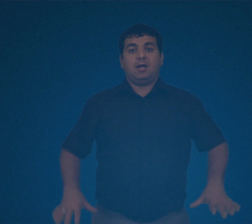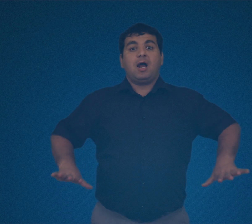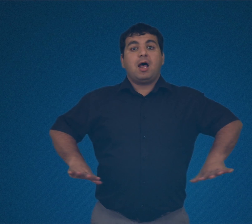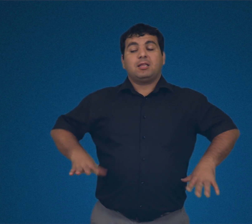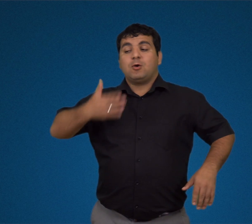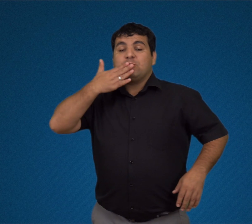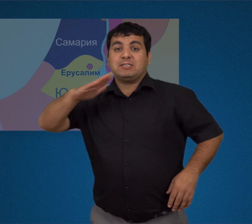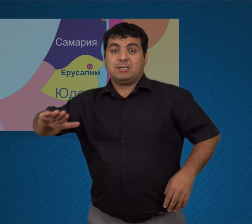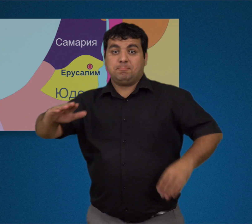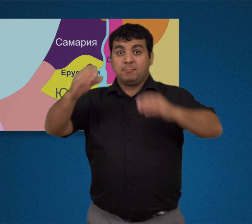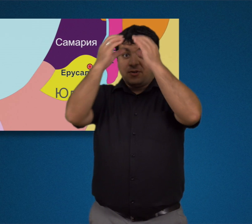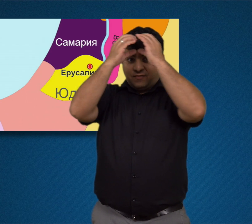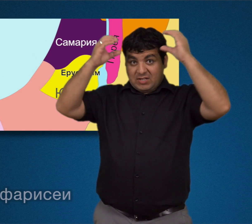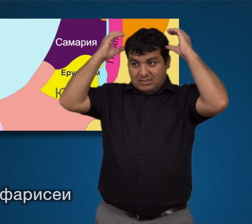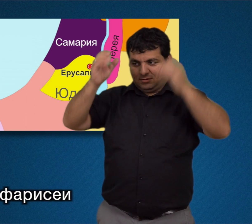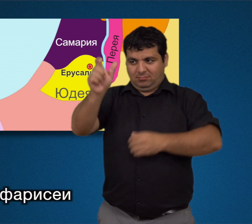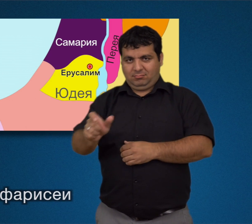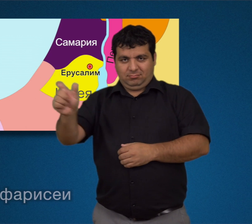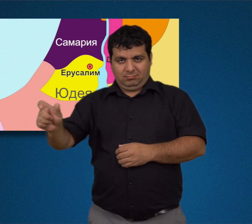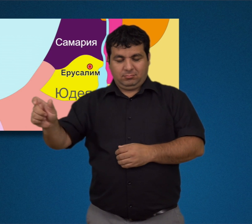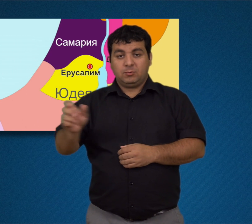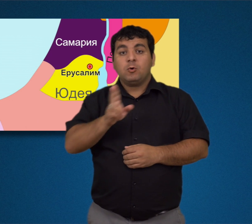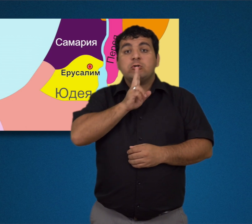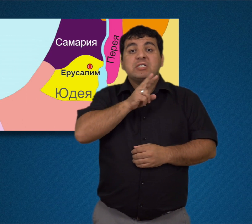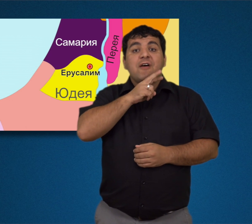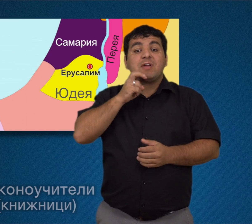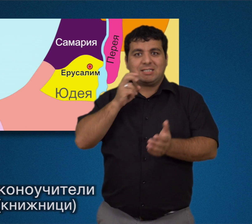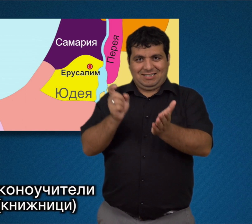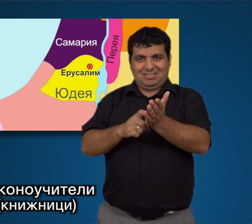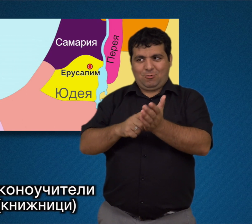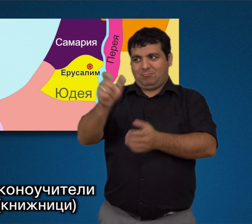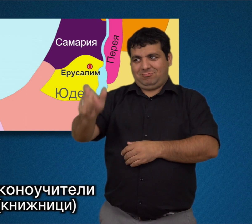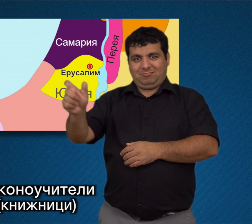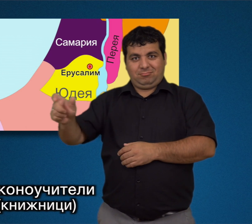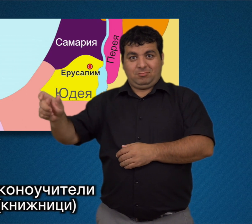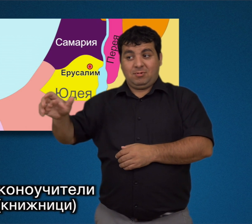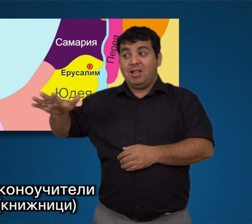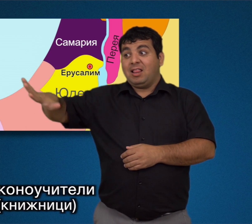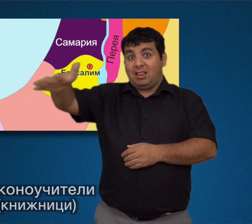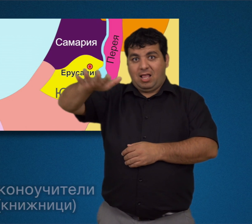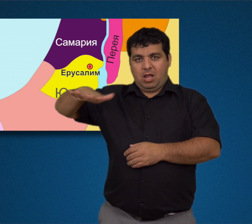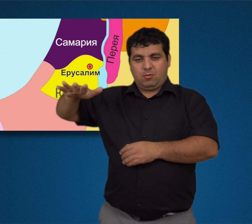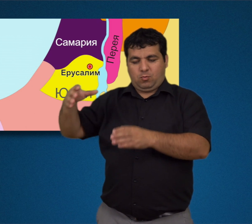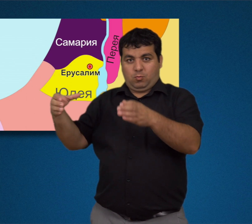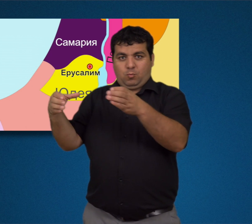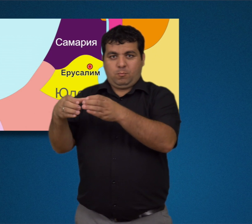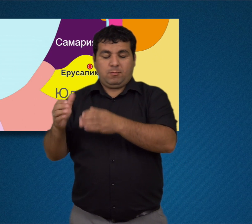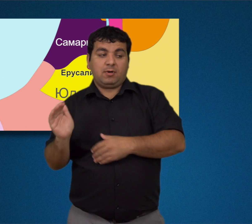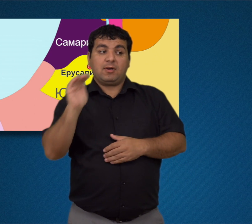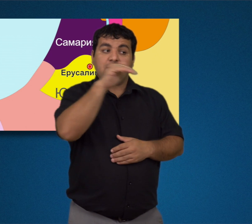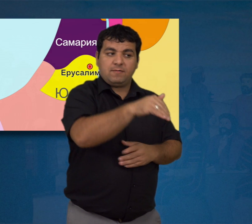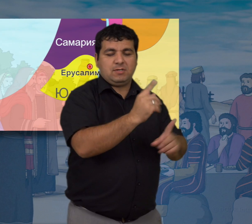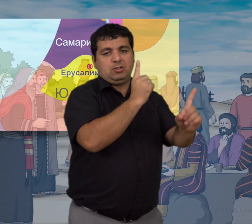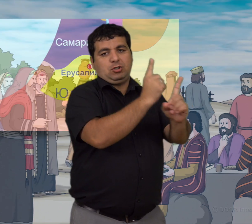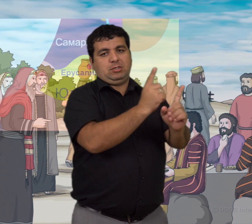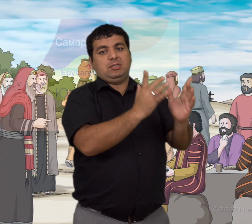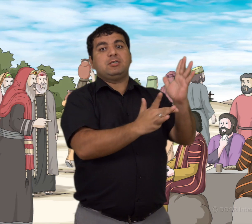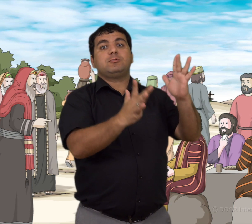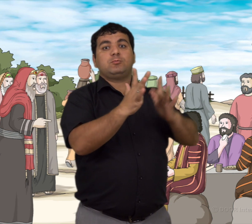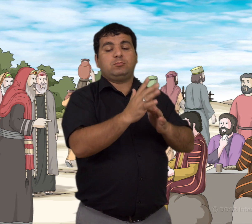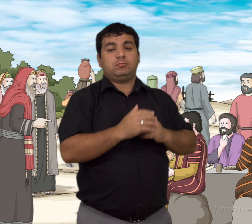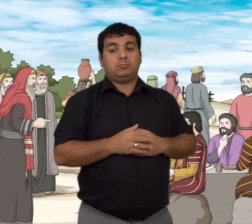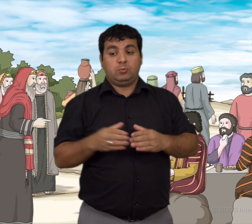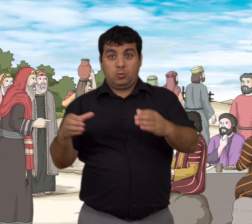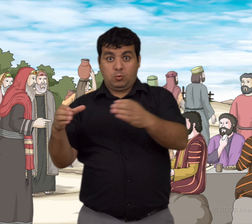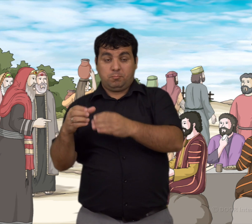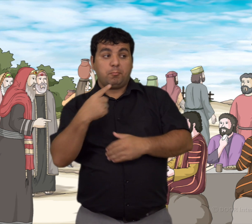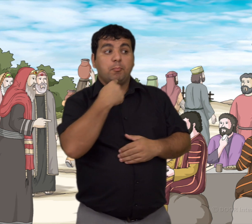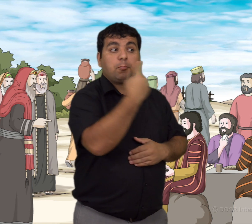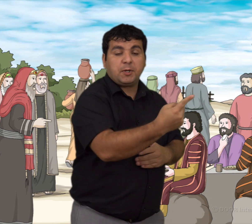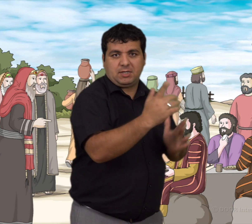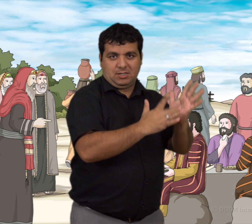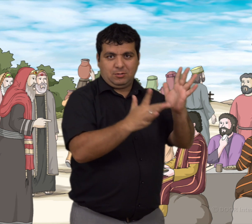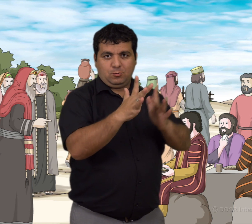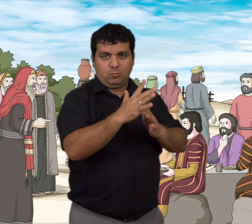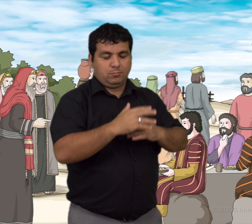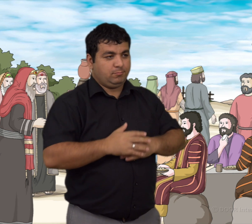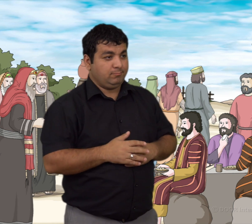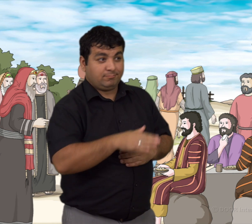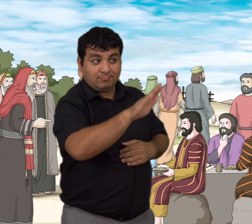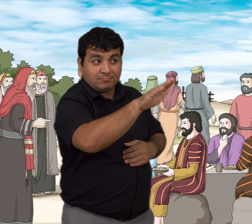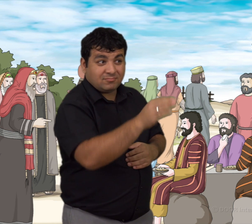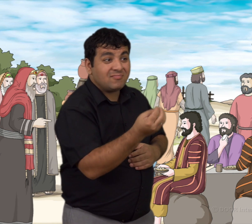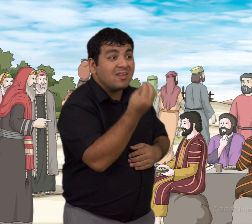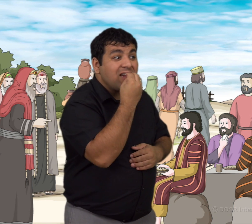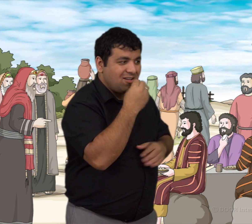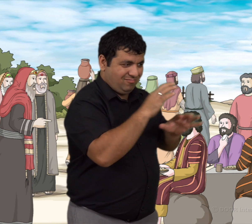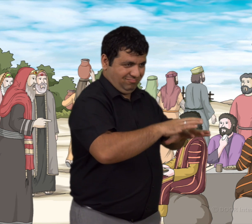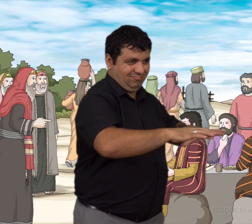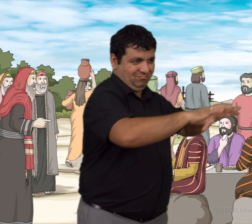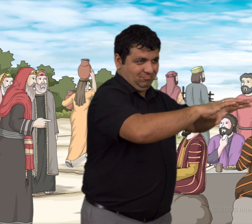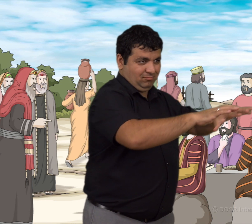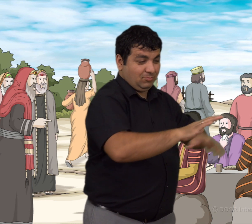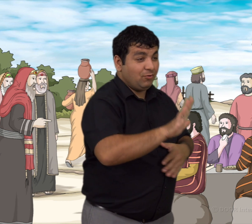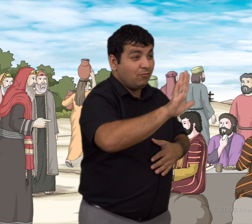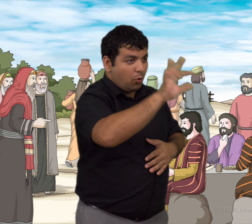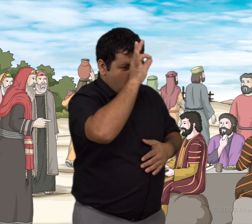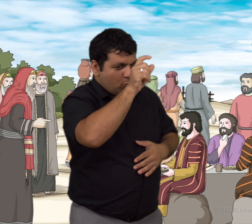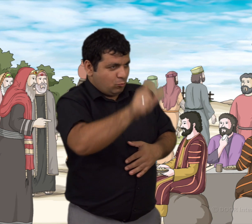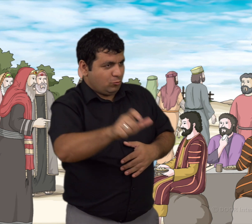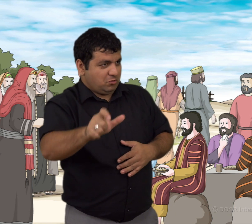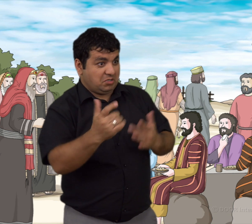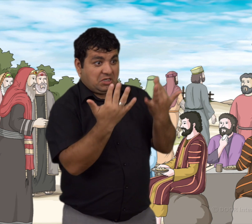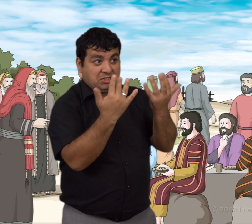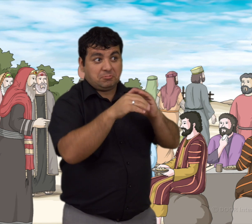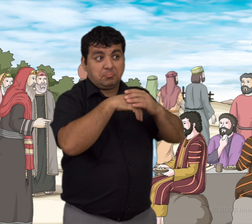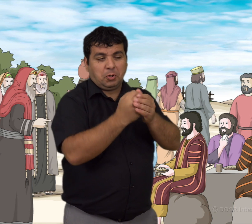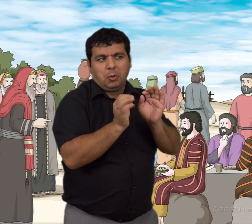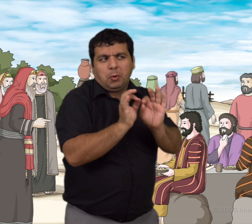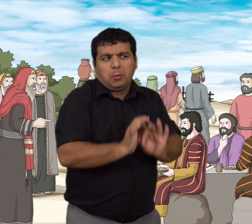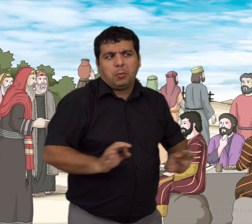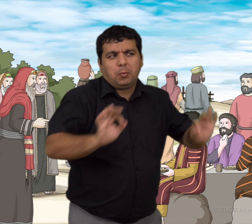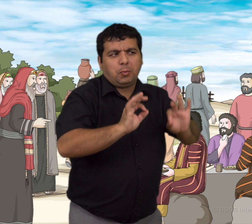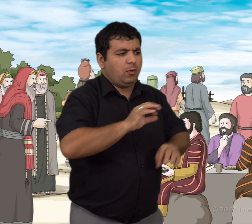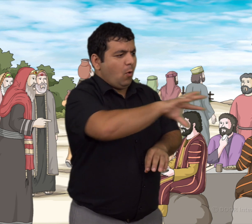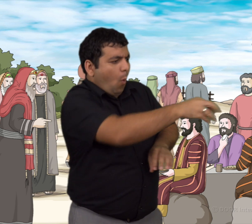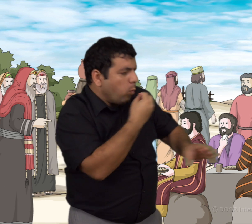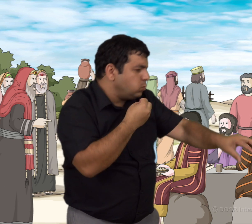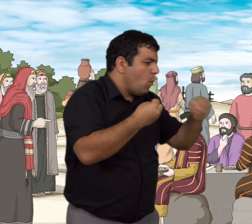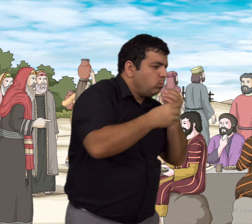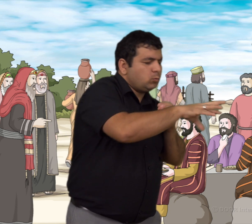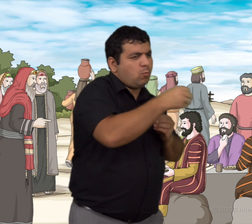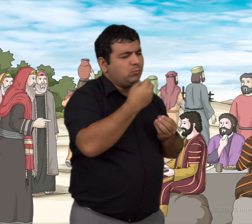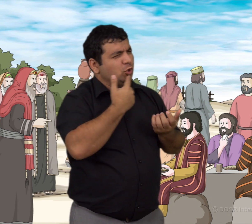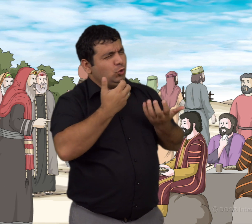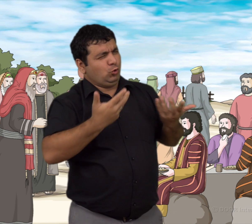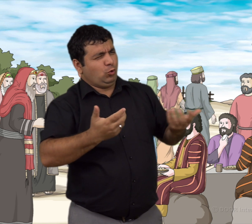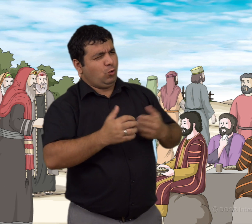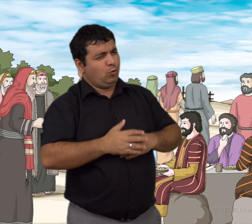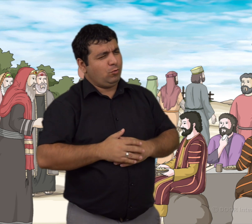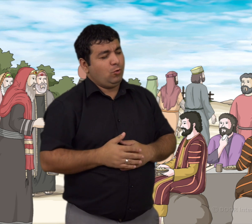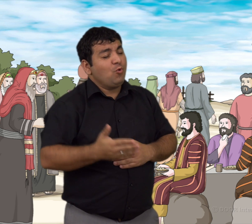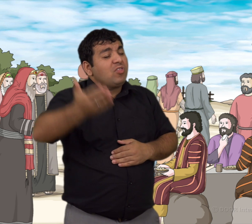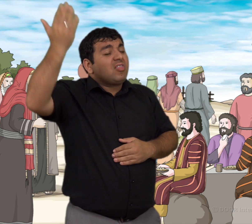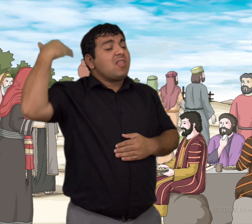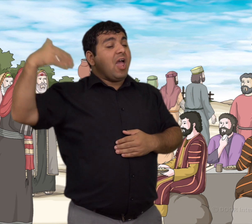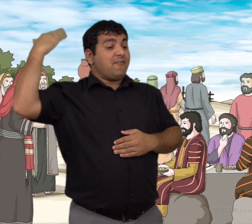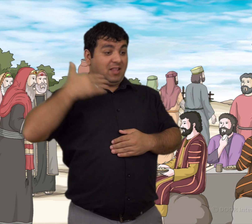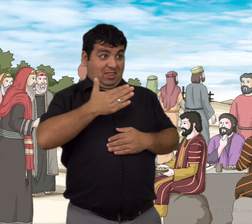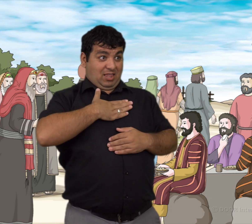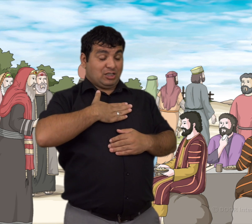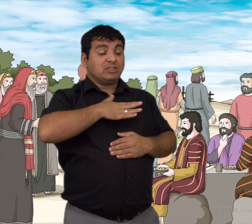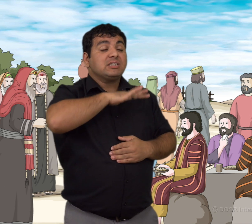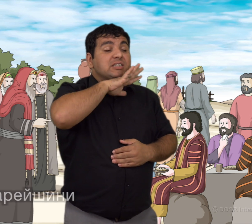Then some Pharisees and scribes came to Jesus from Jerusalem and asked, “Why do Your disciples break the tradition of the elders?